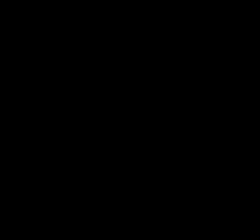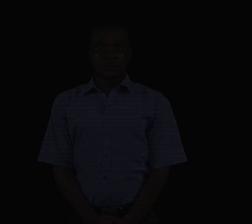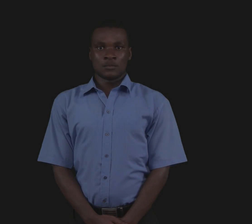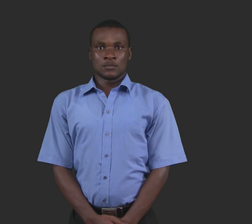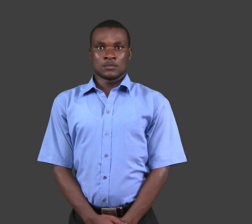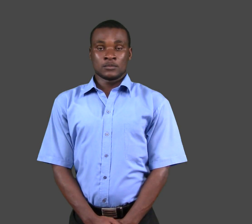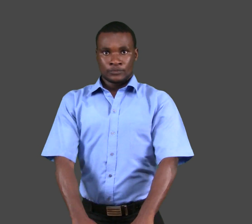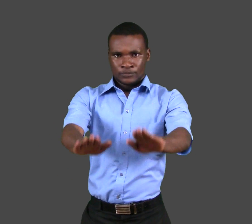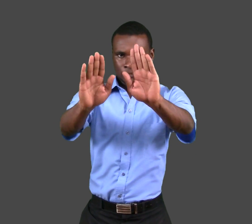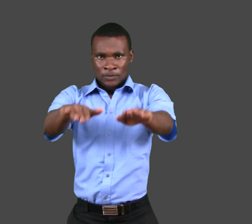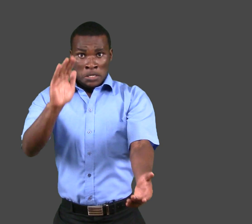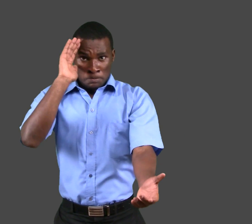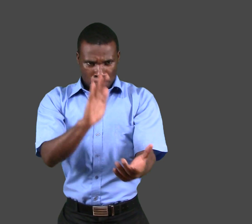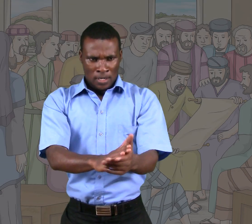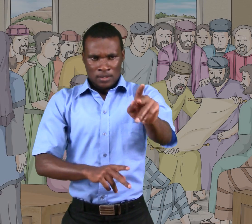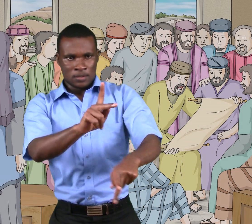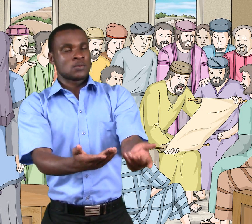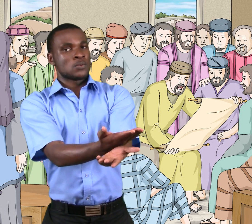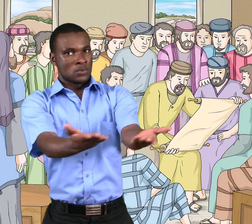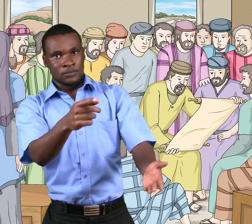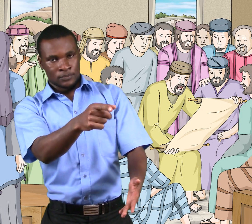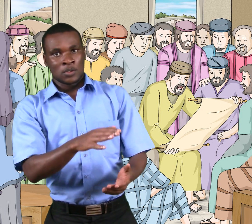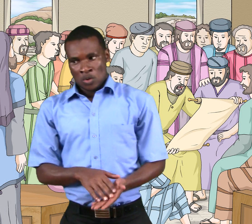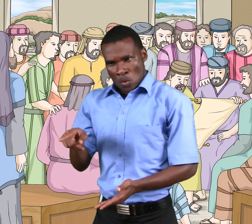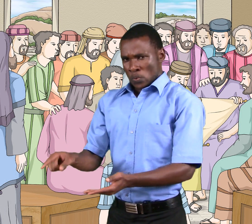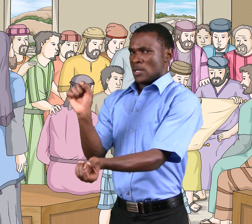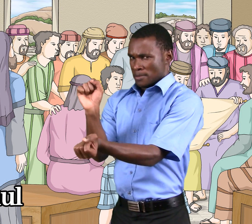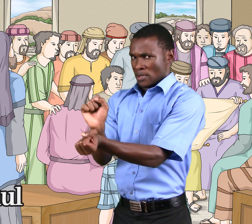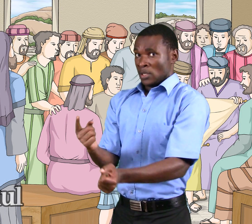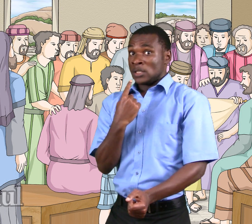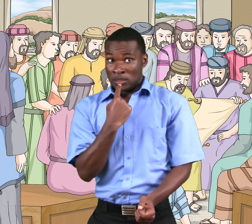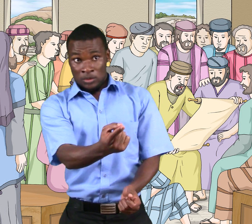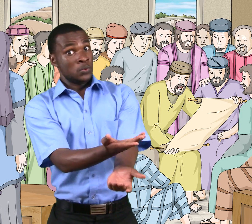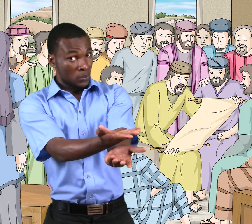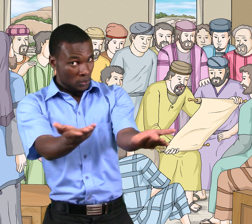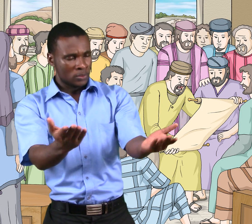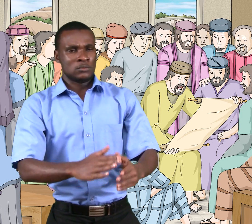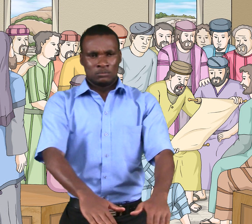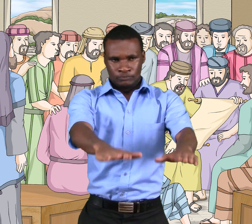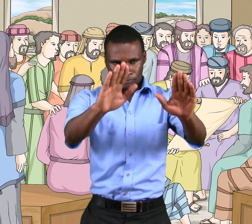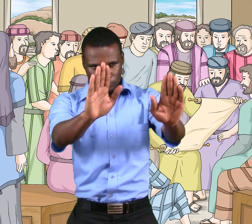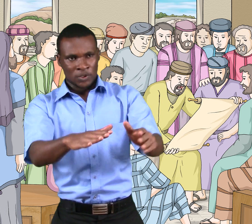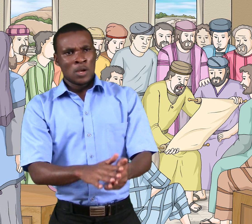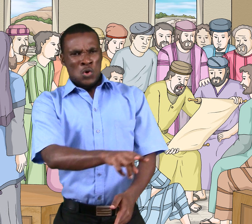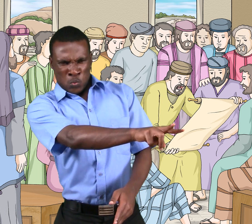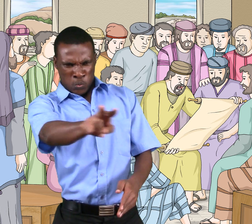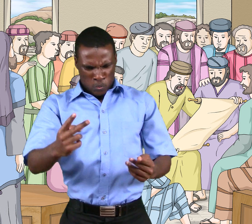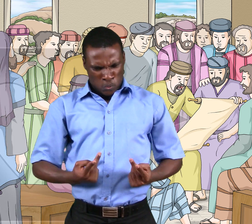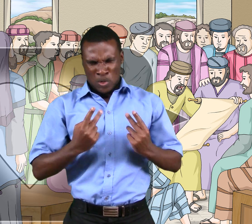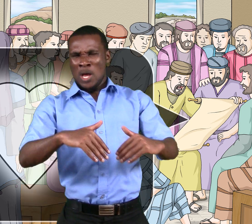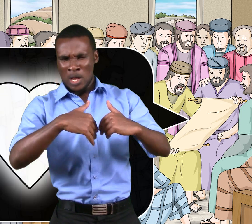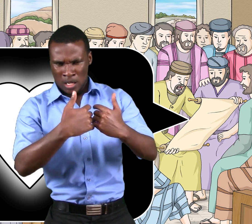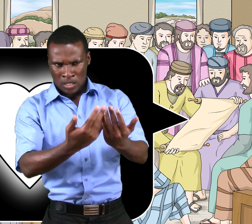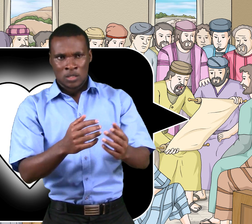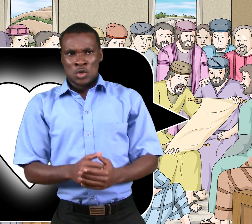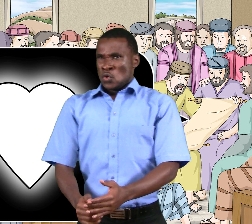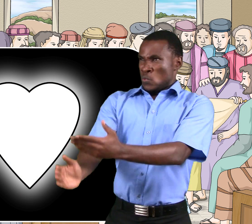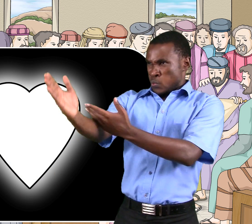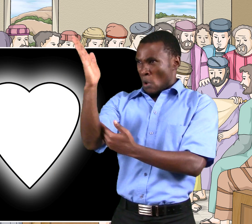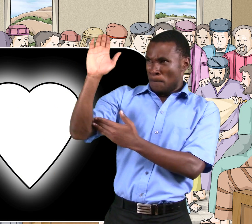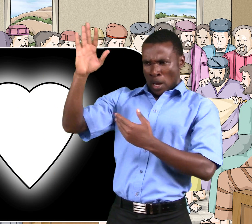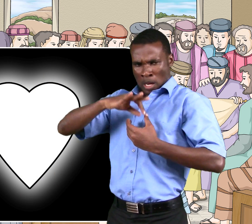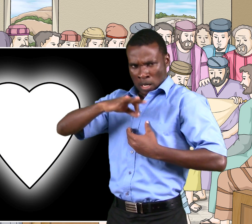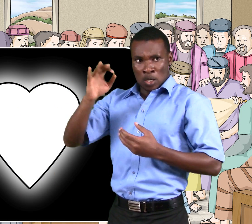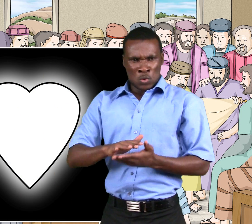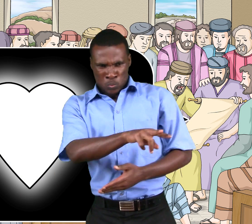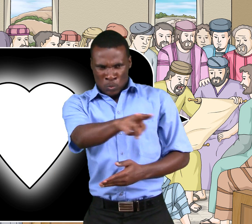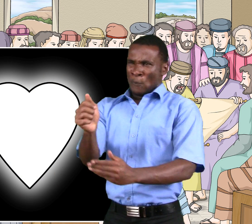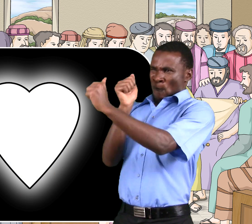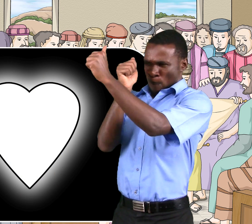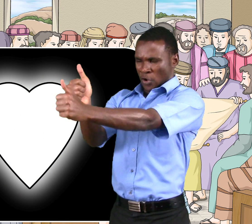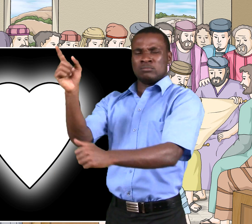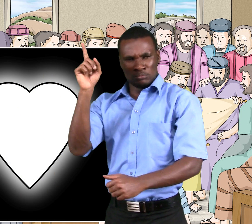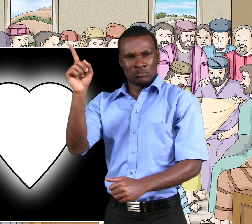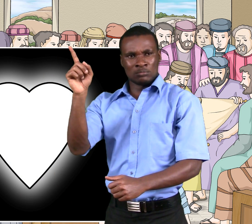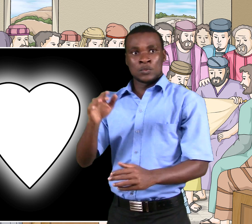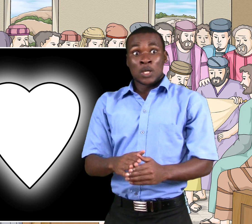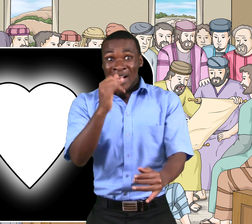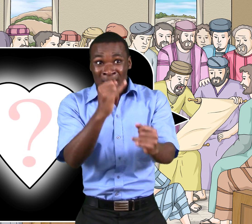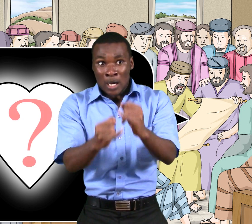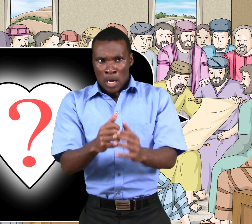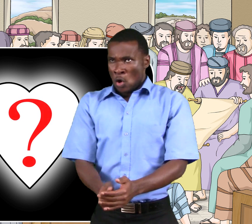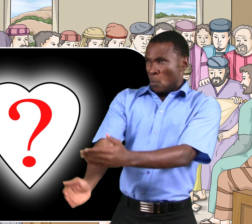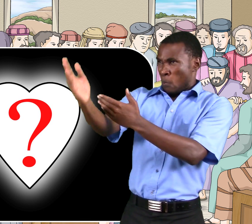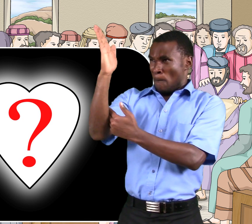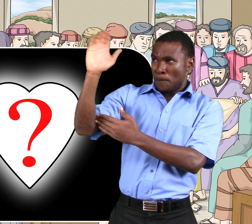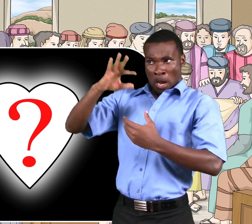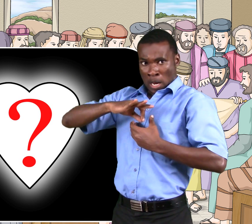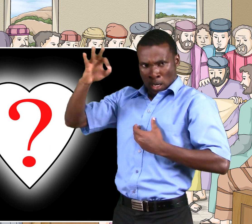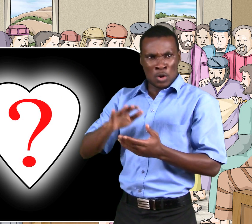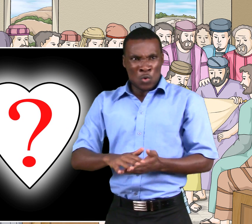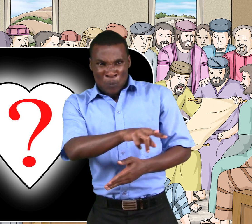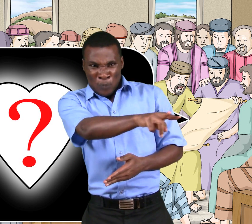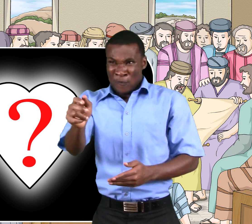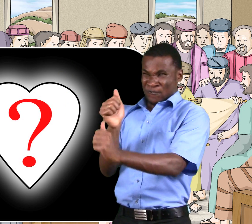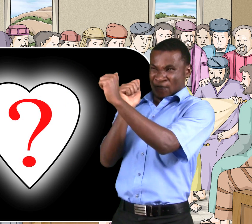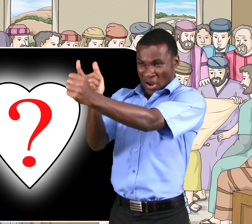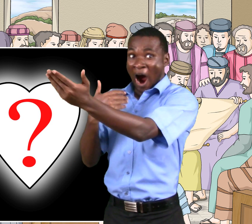So I say, walk by the Spirit, and you will not gratify the desires of the flesh.